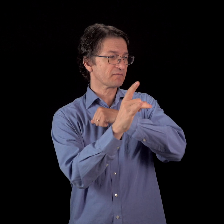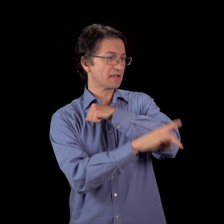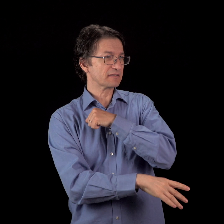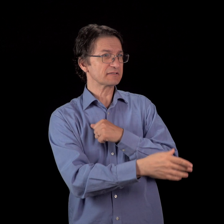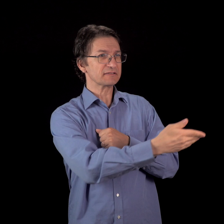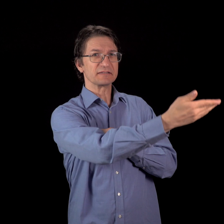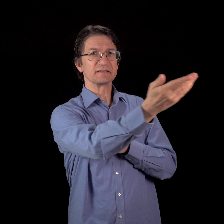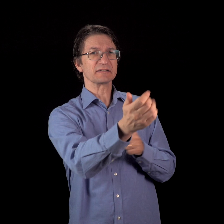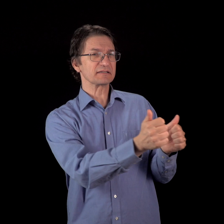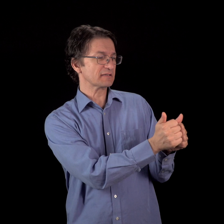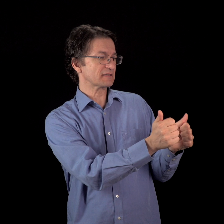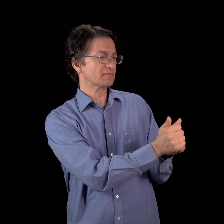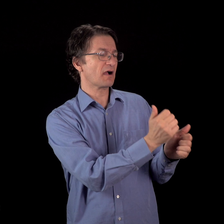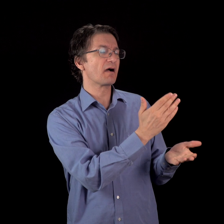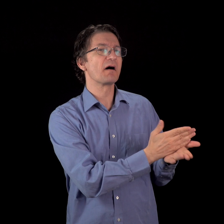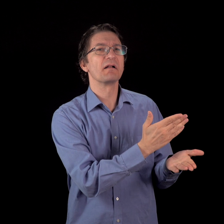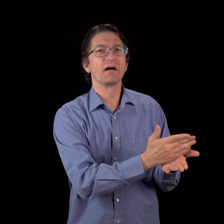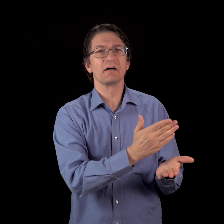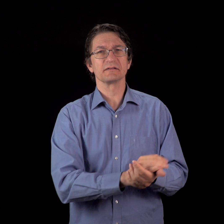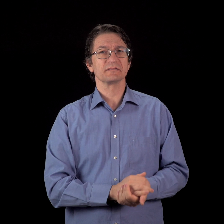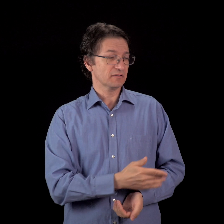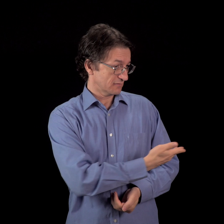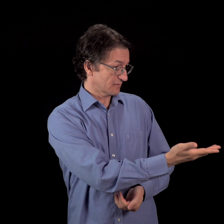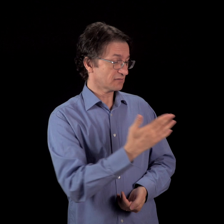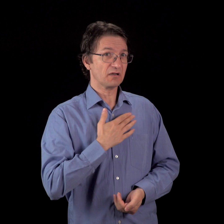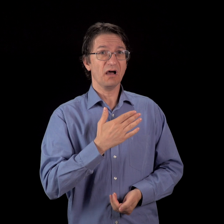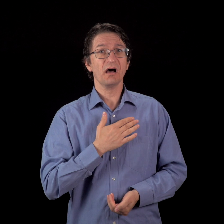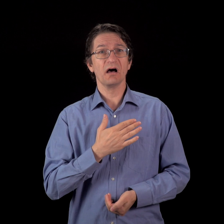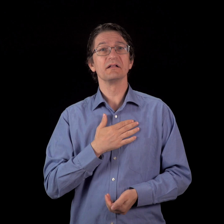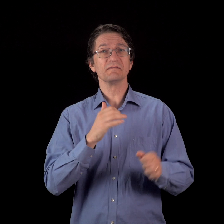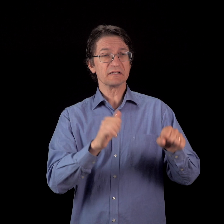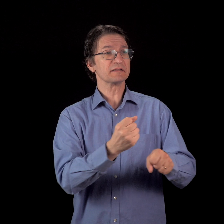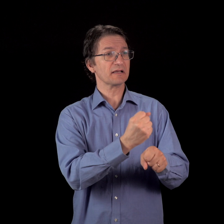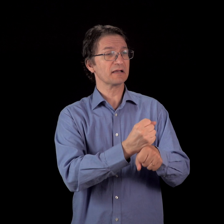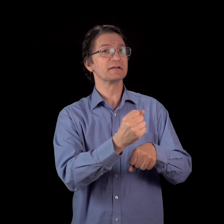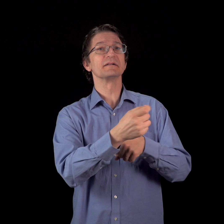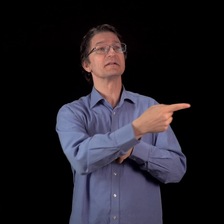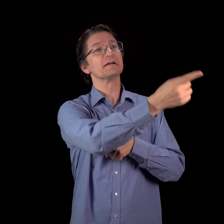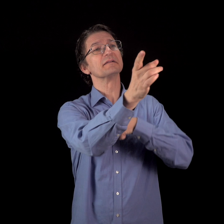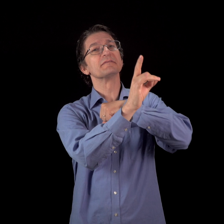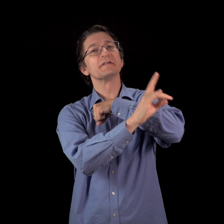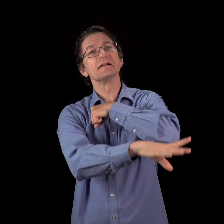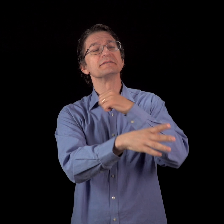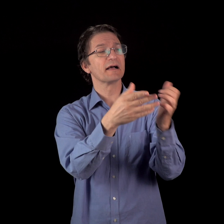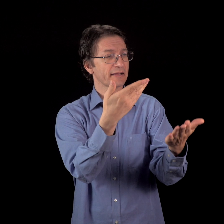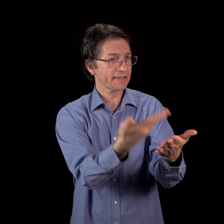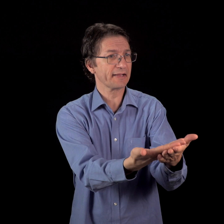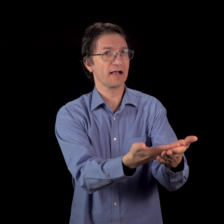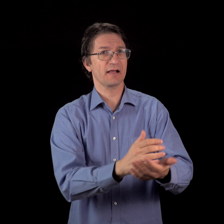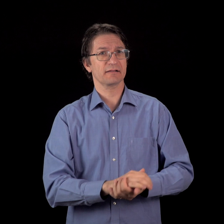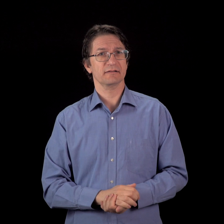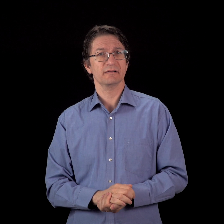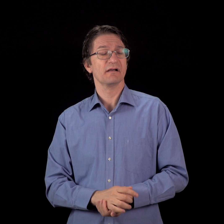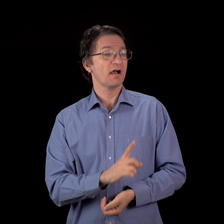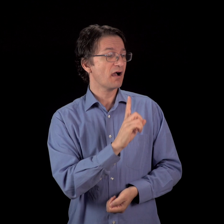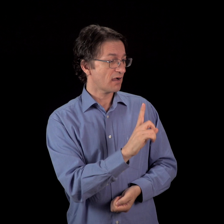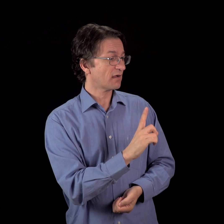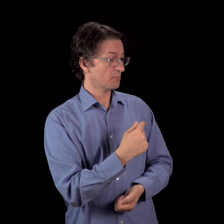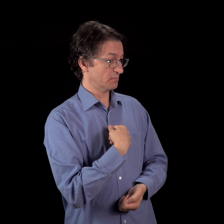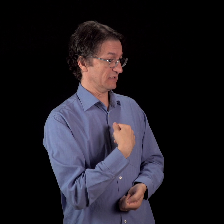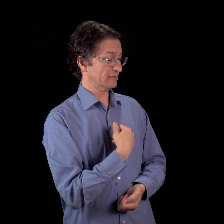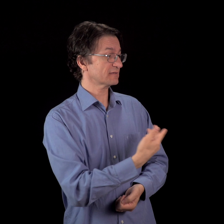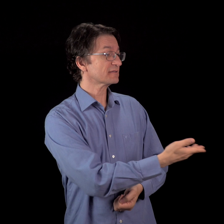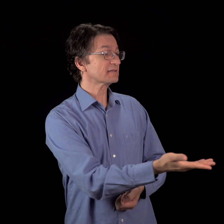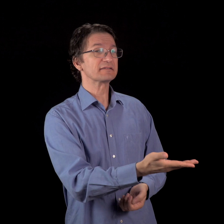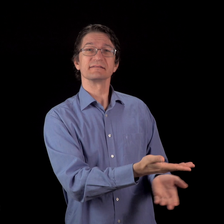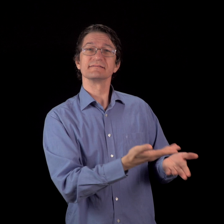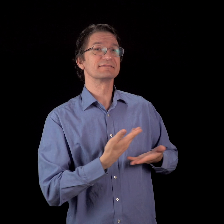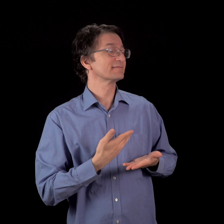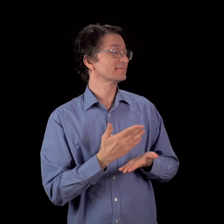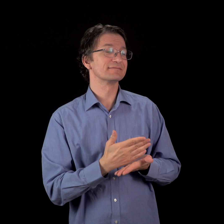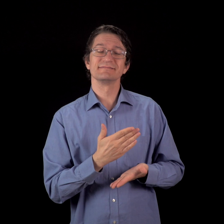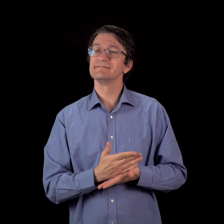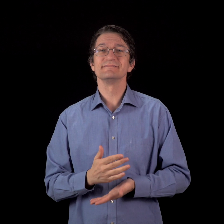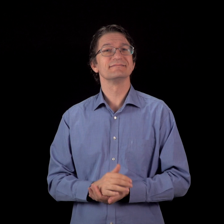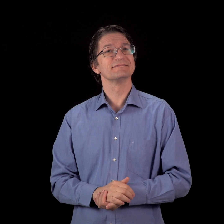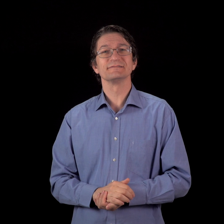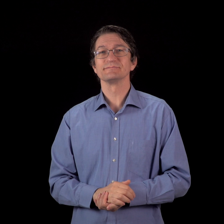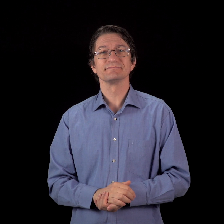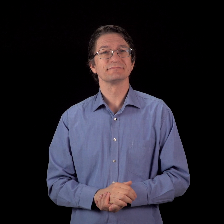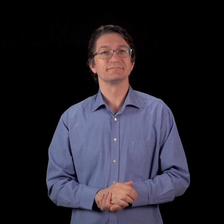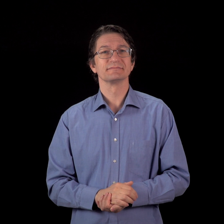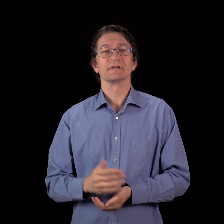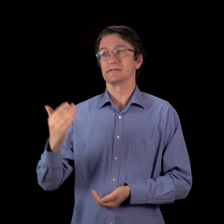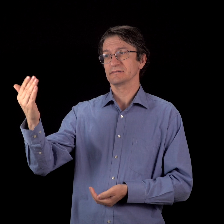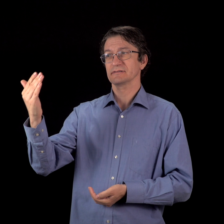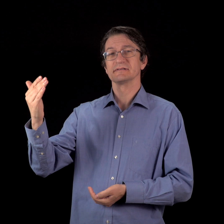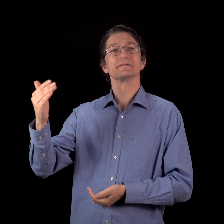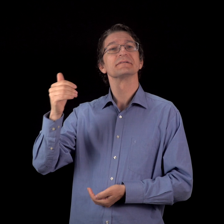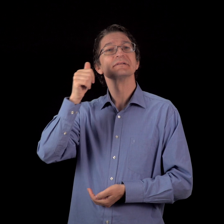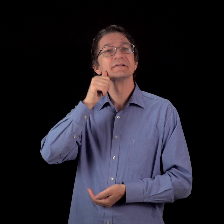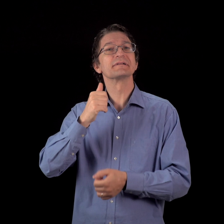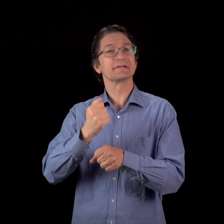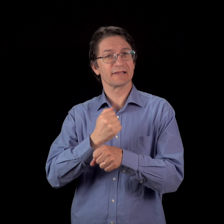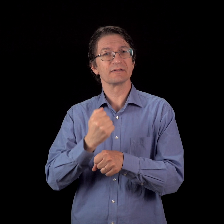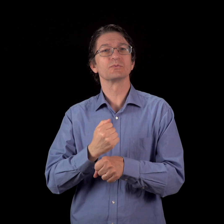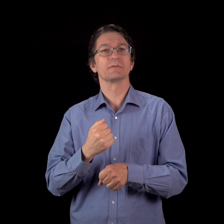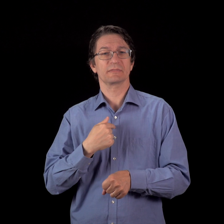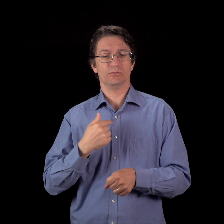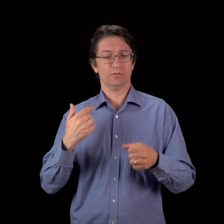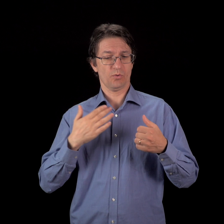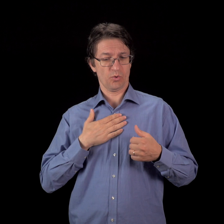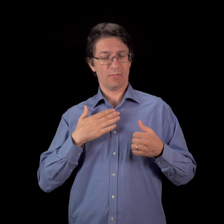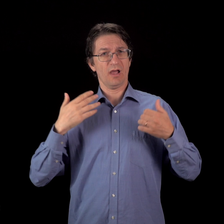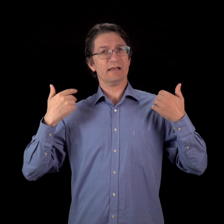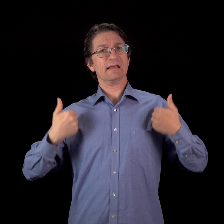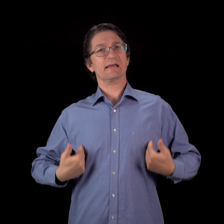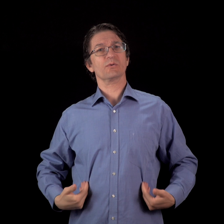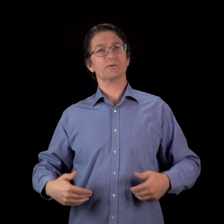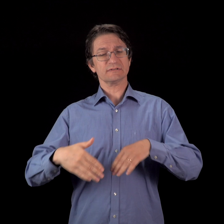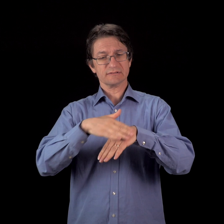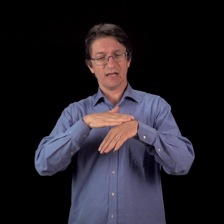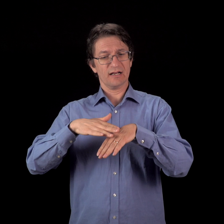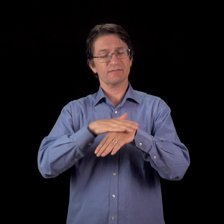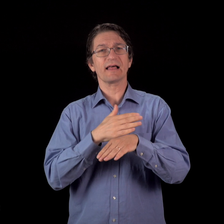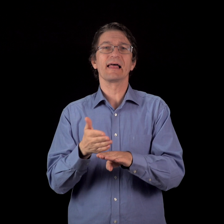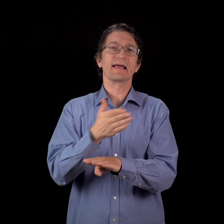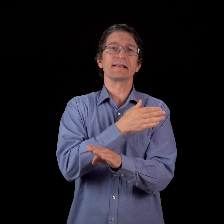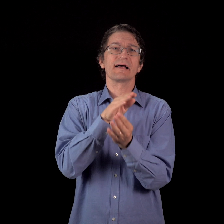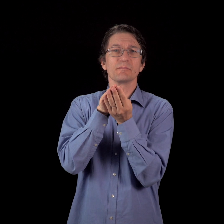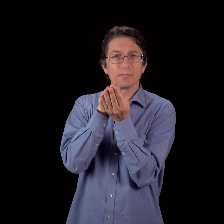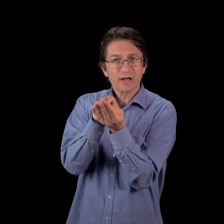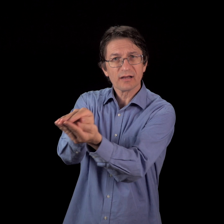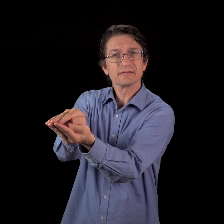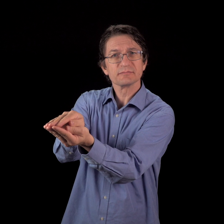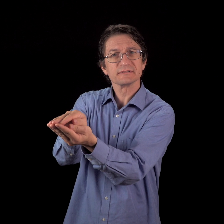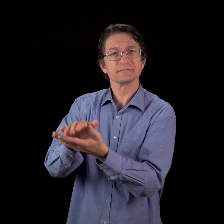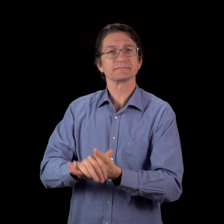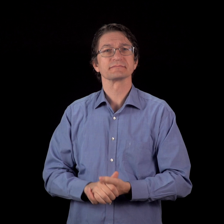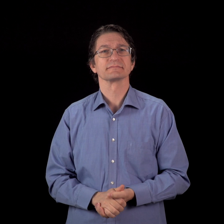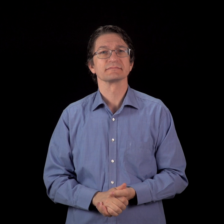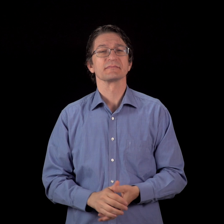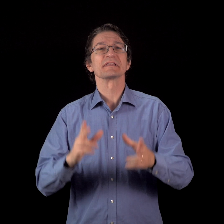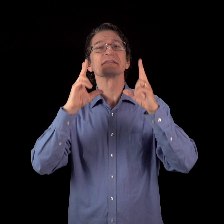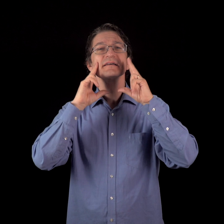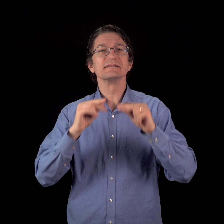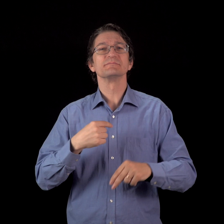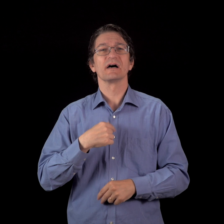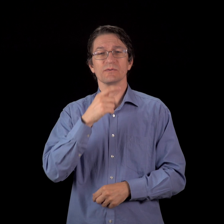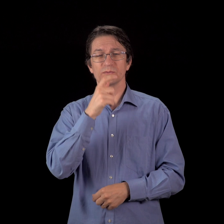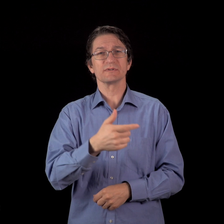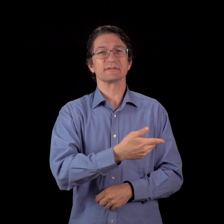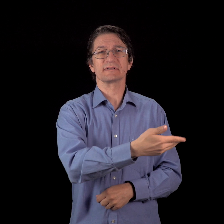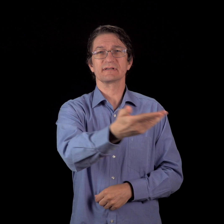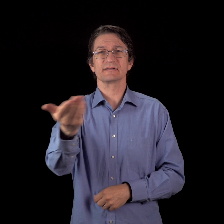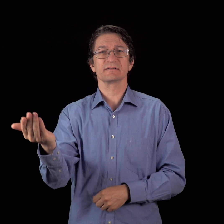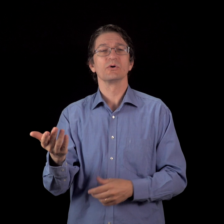But you will not always have Me. She has done what she could to anoint My body in advance of My burial.